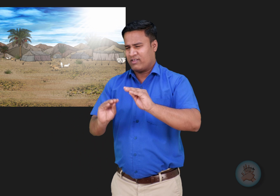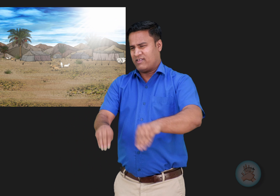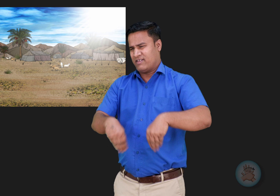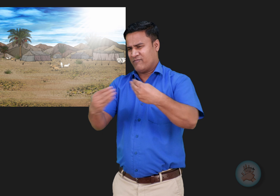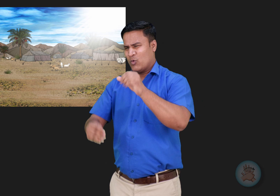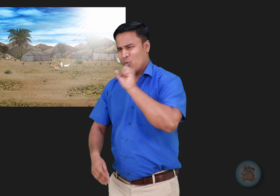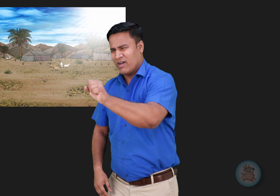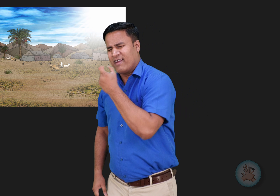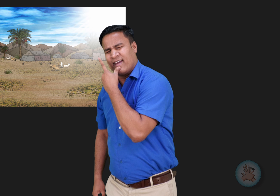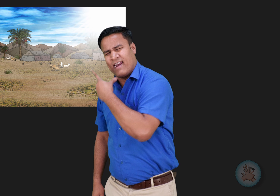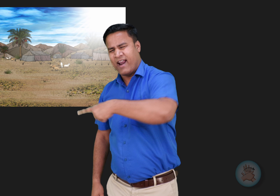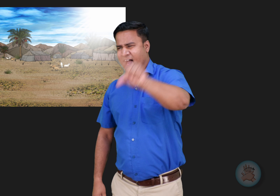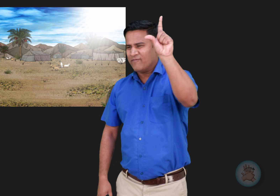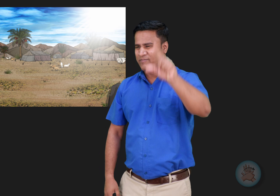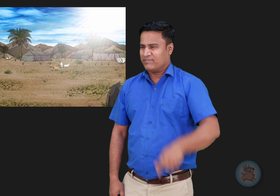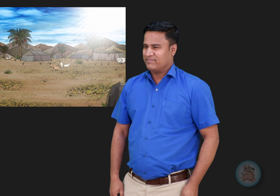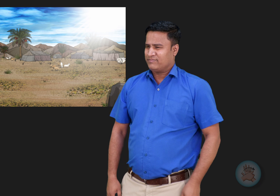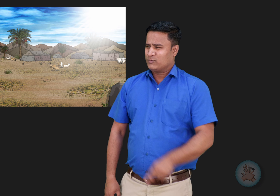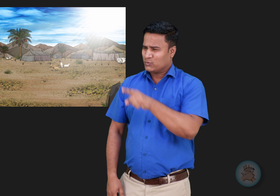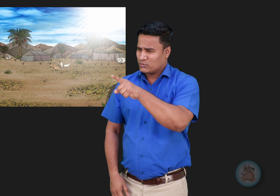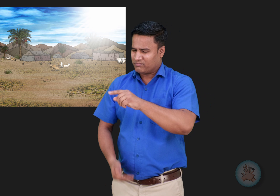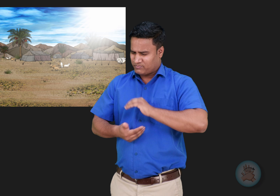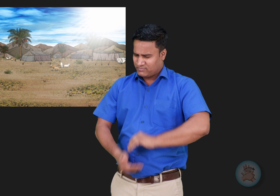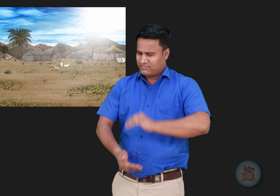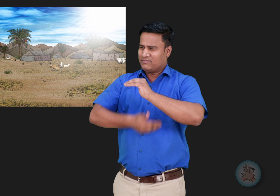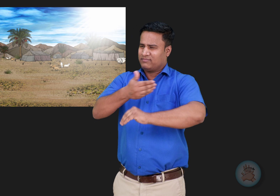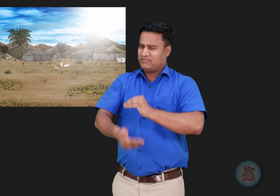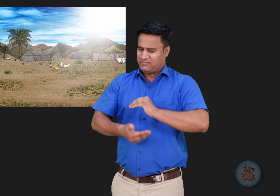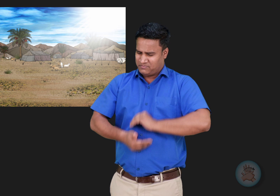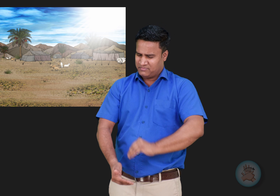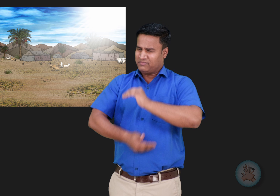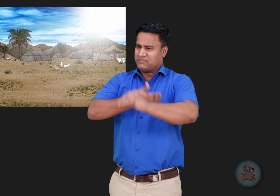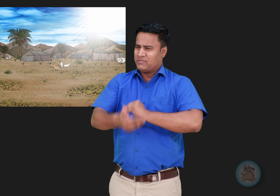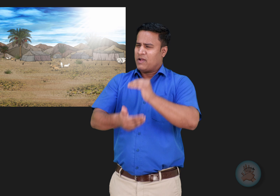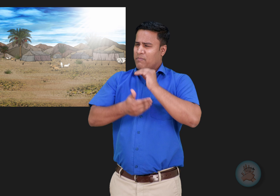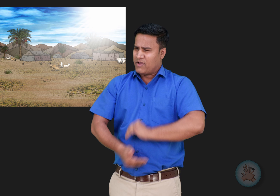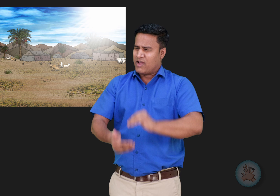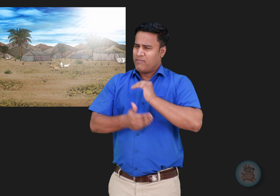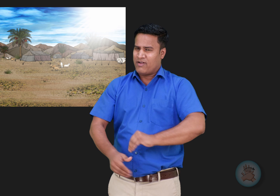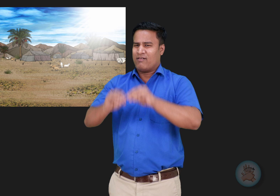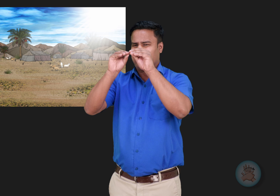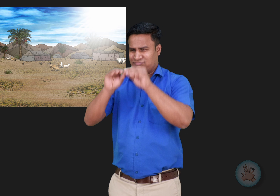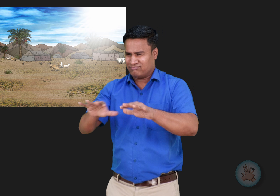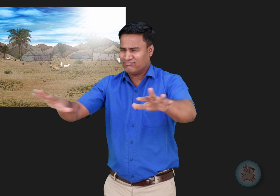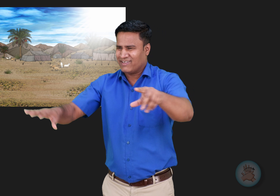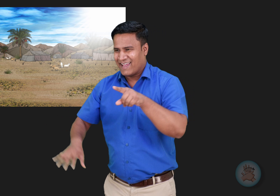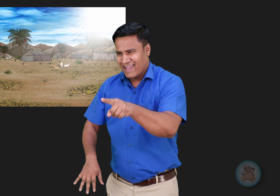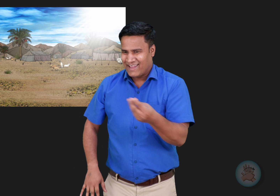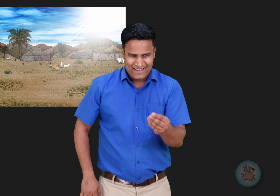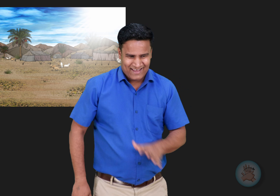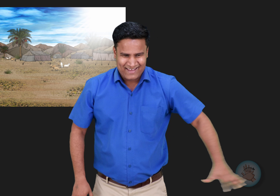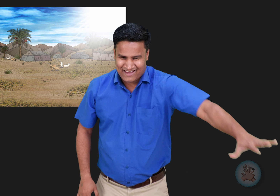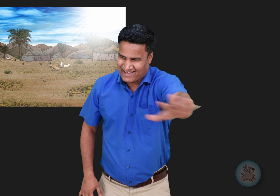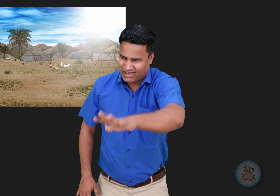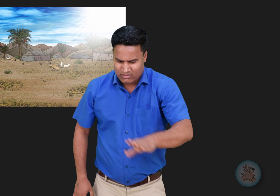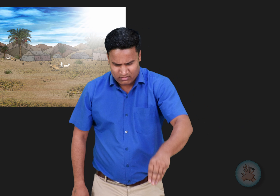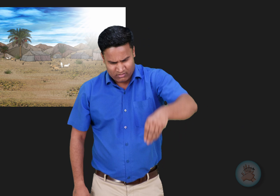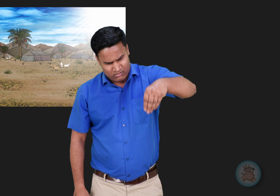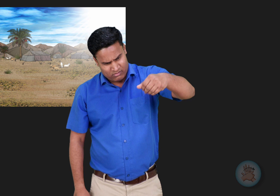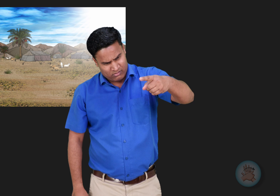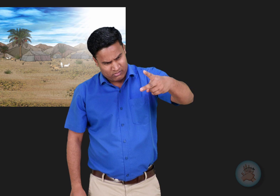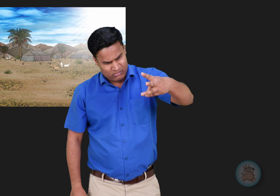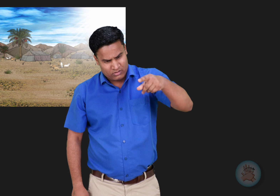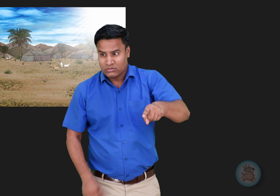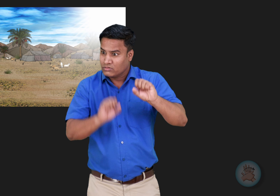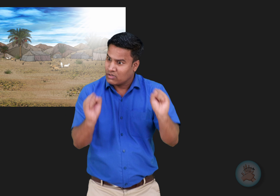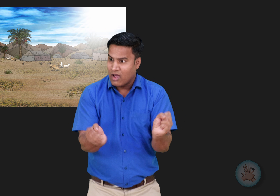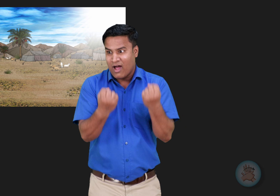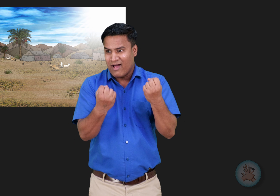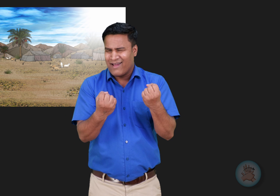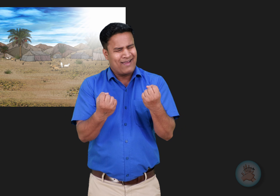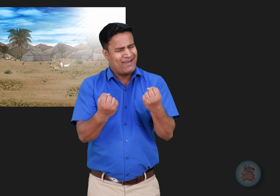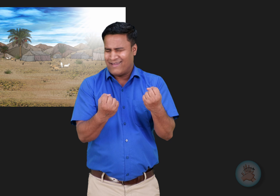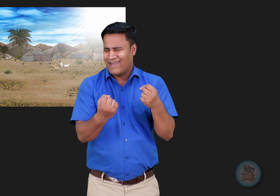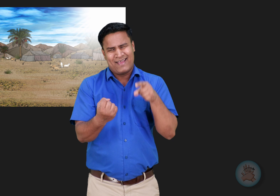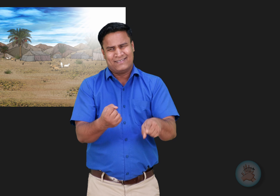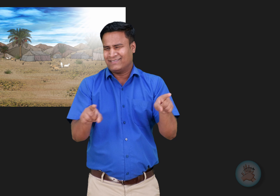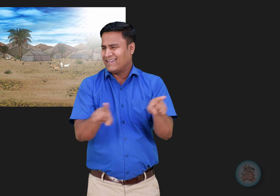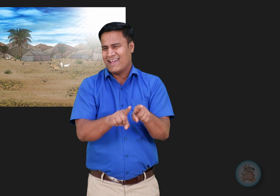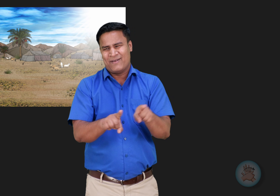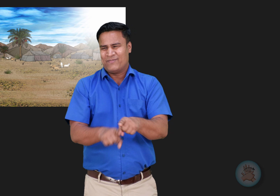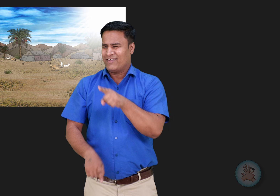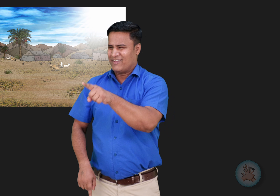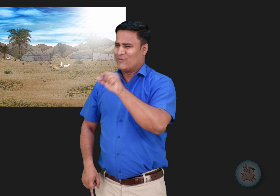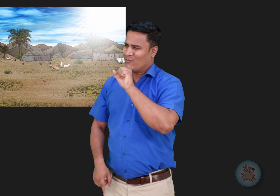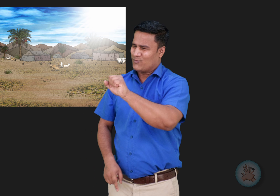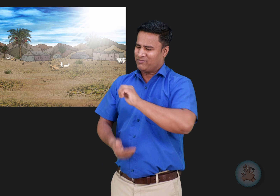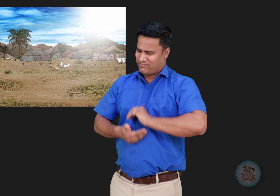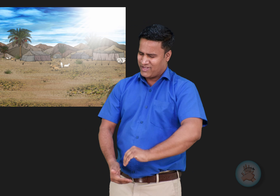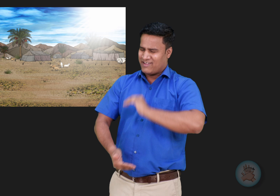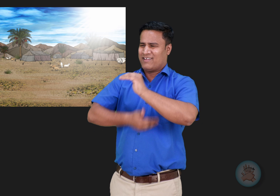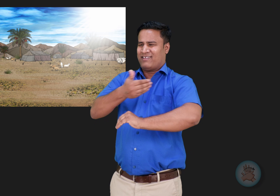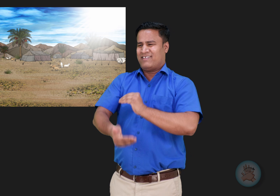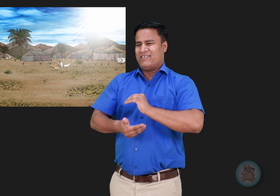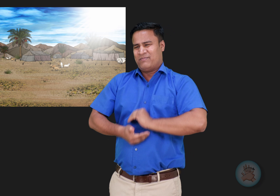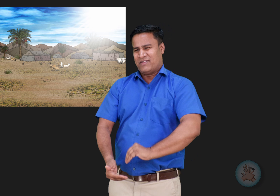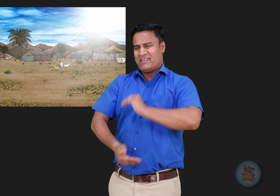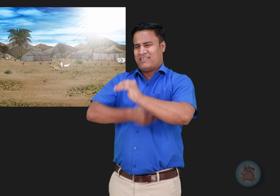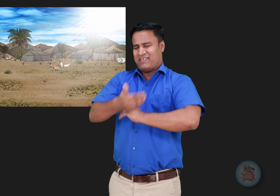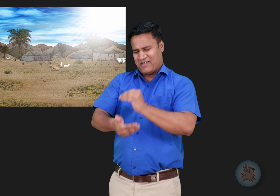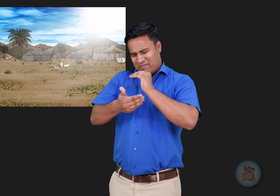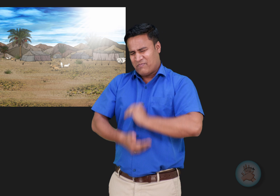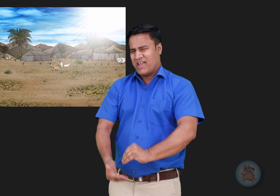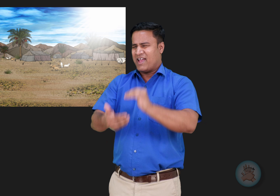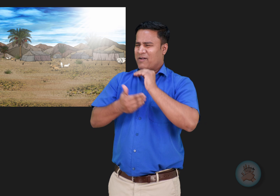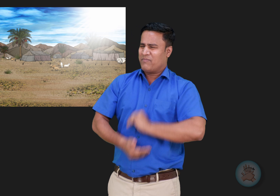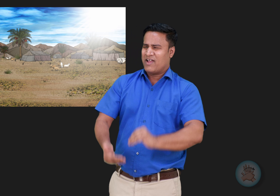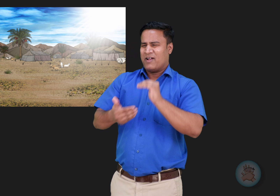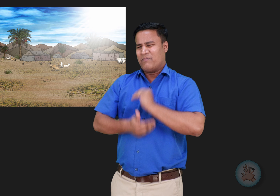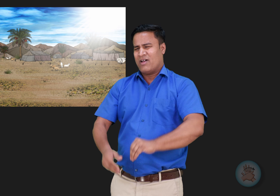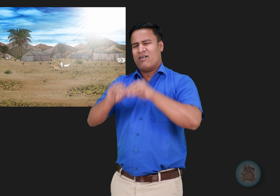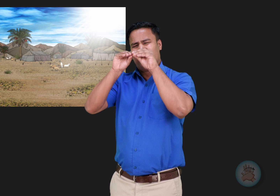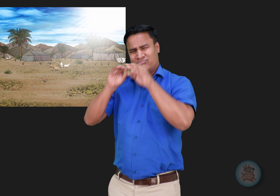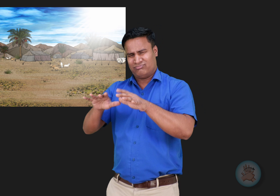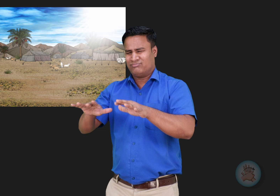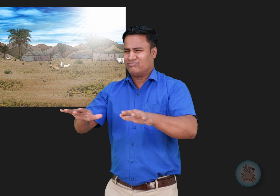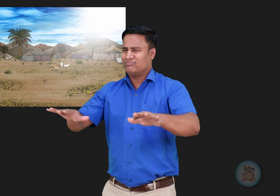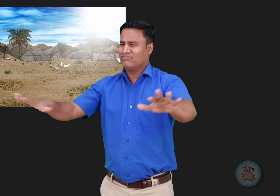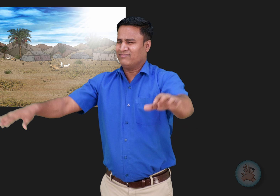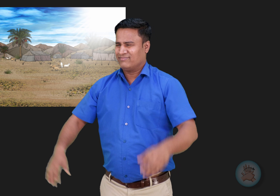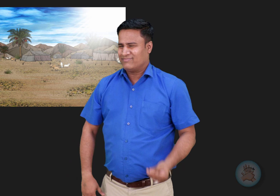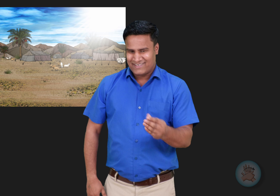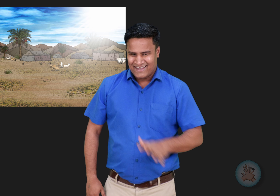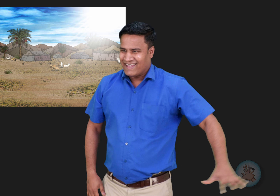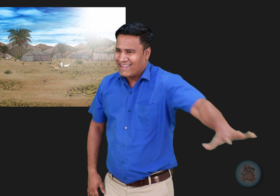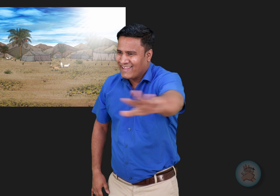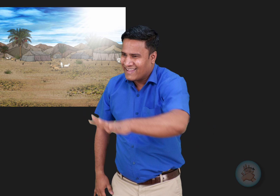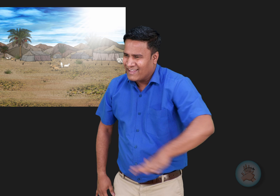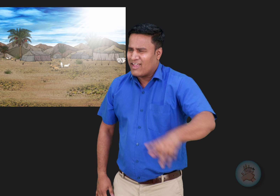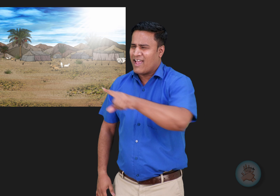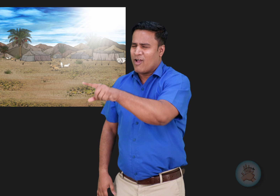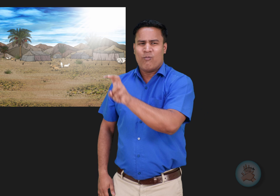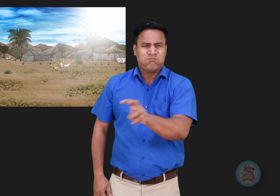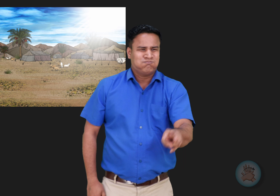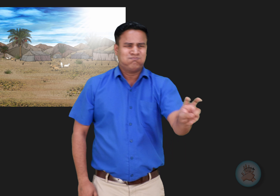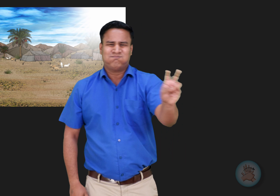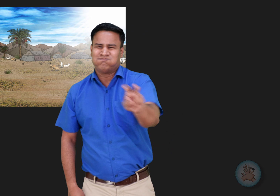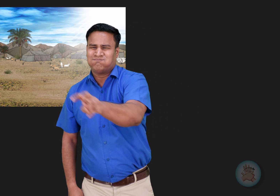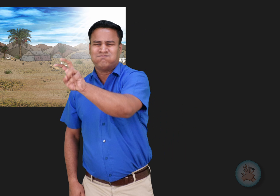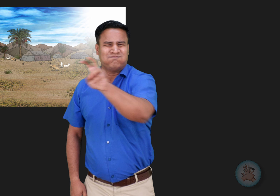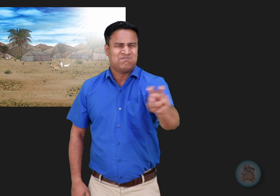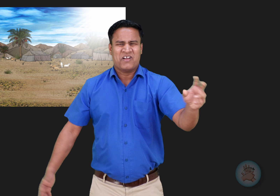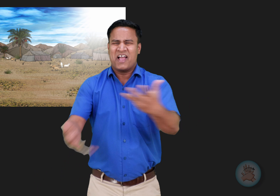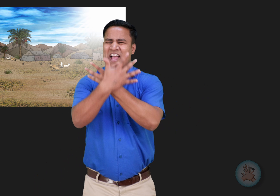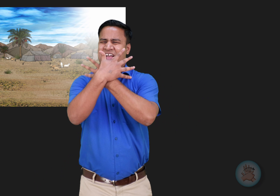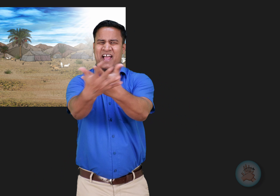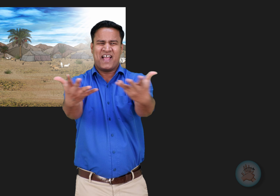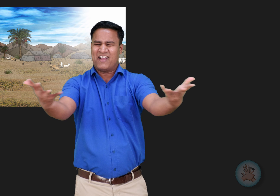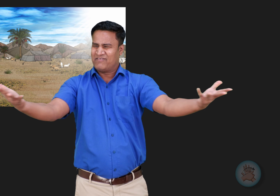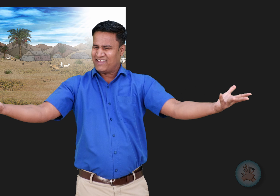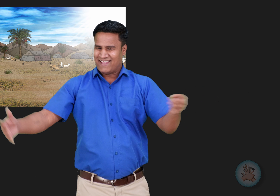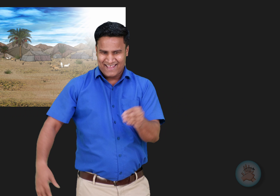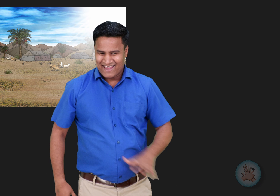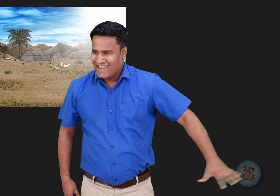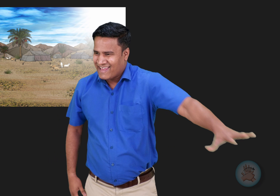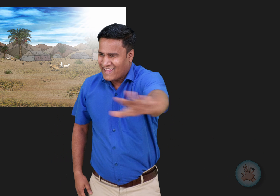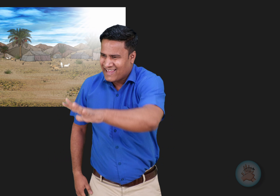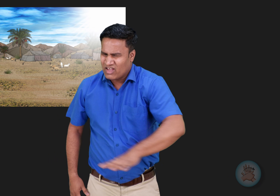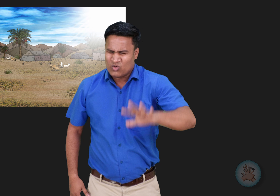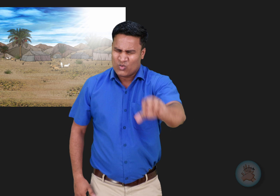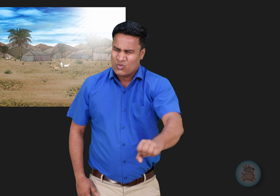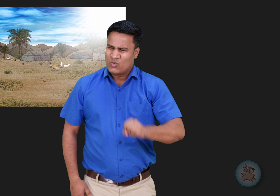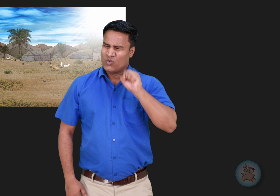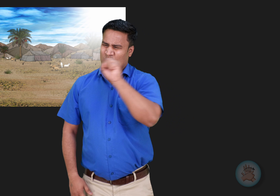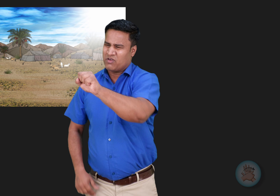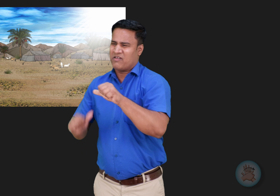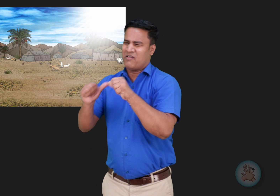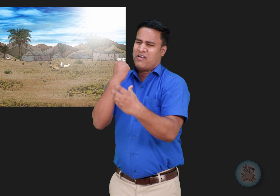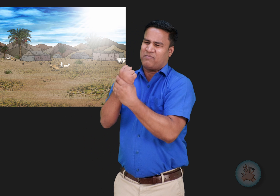I will make your offspring like the dust of the earth, so that if one could count the dust of the earth, then your offspring could be counted.